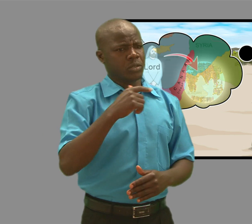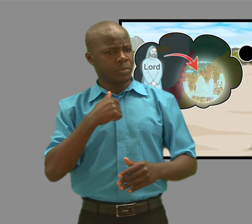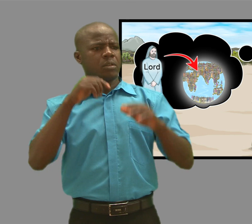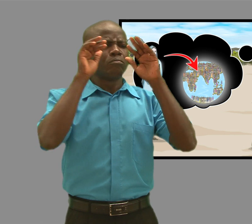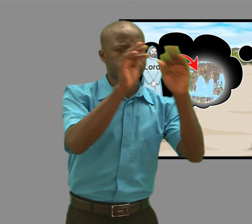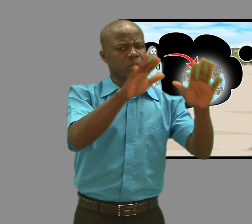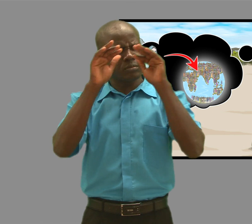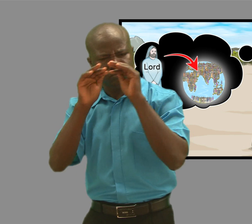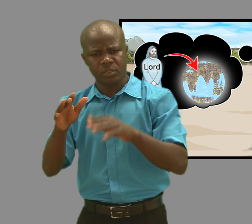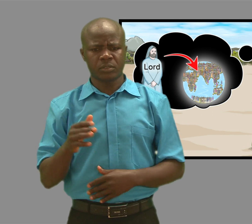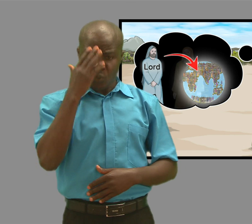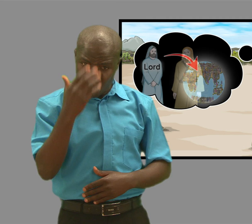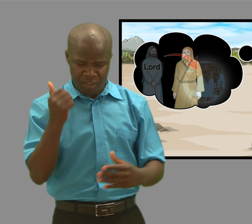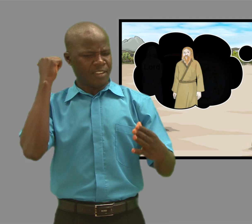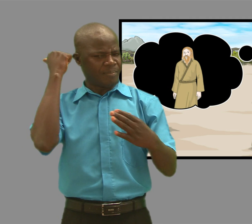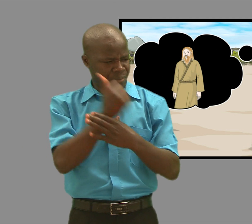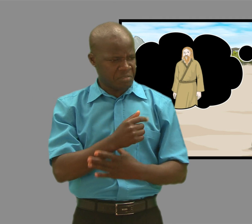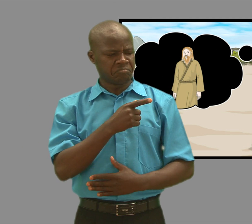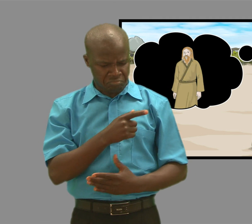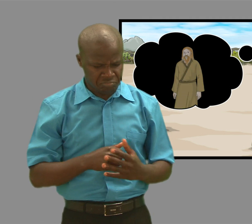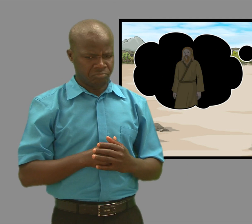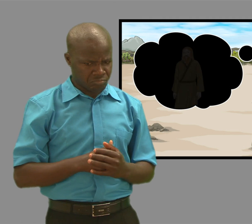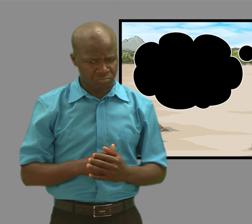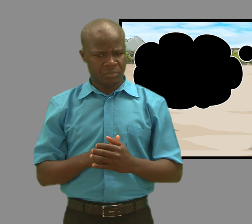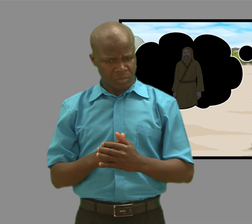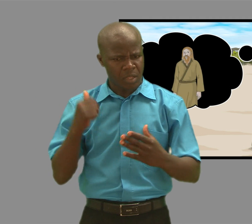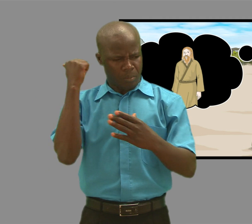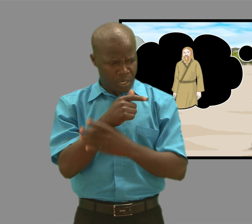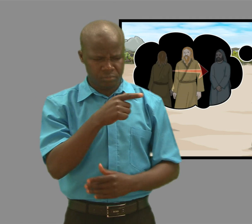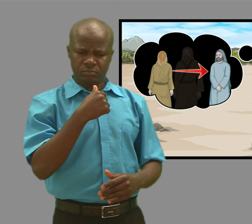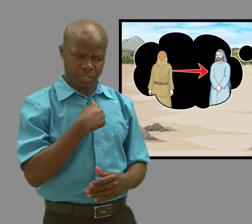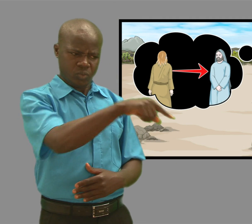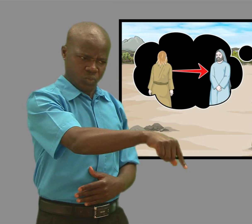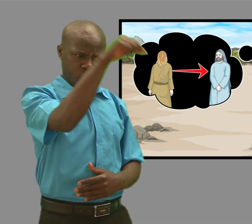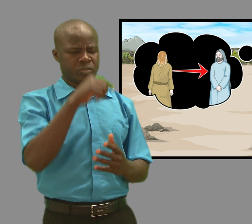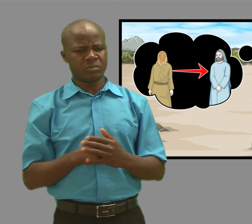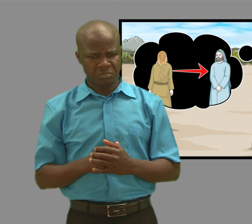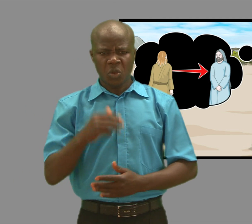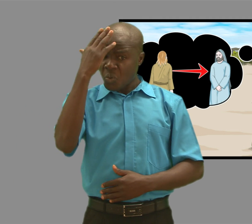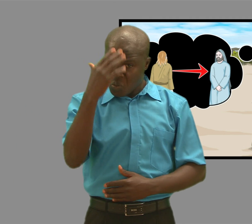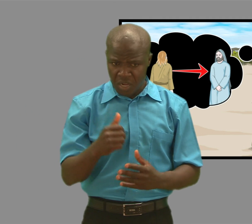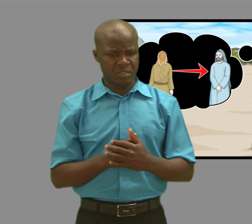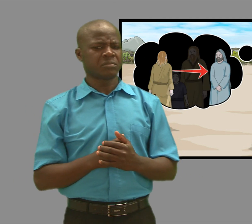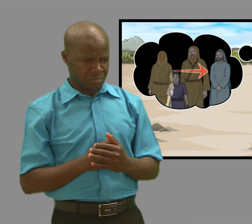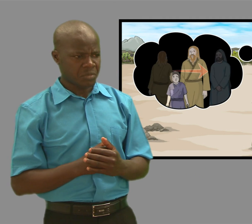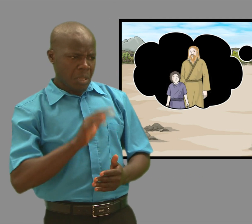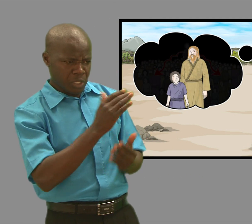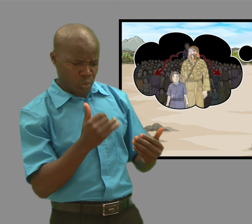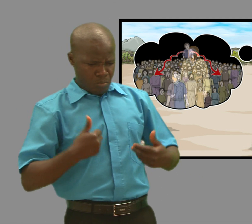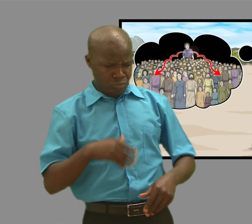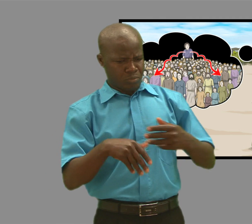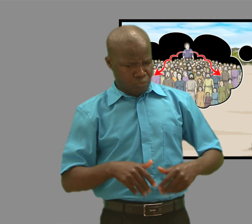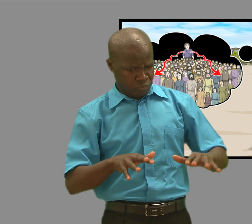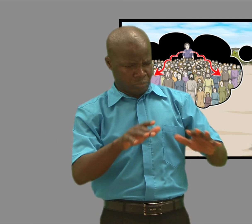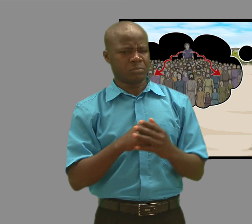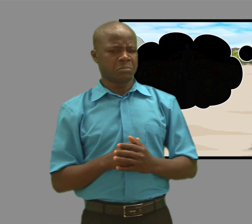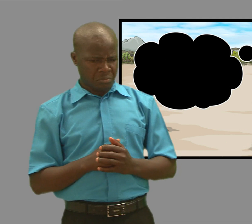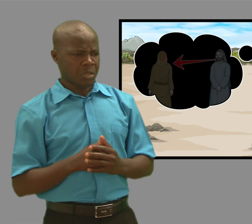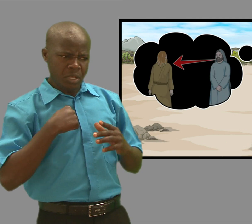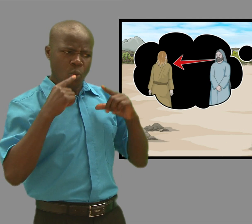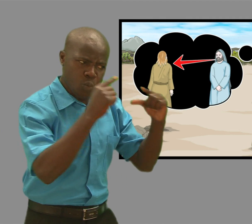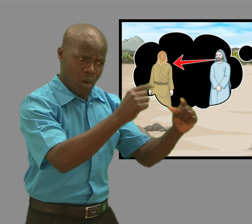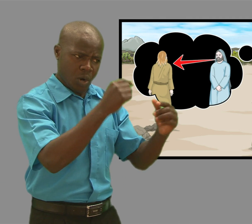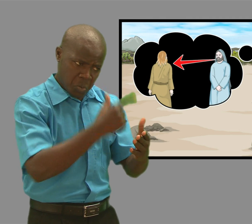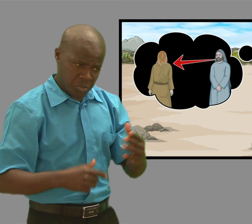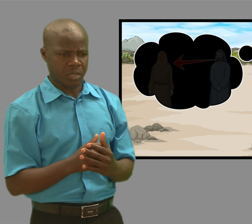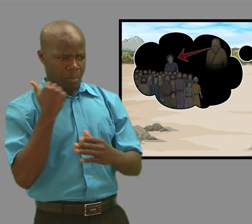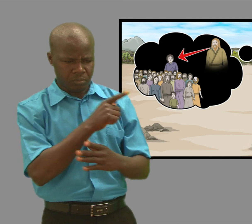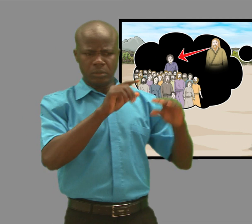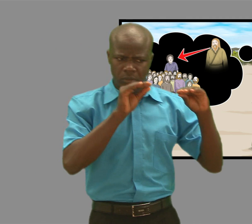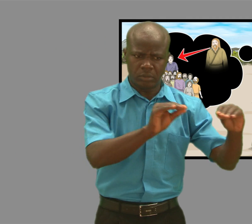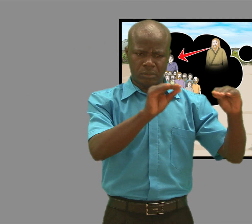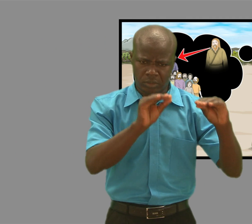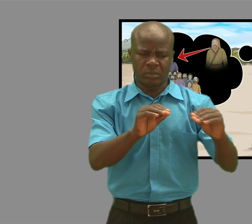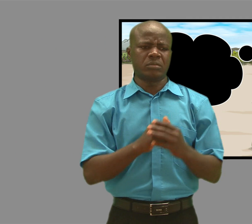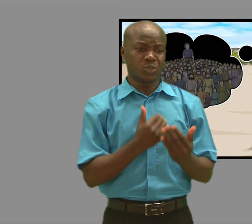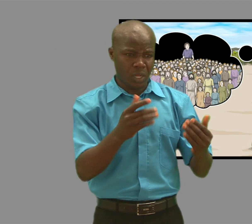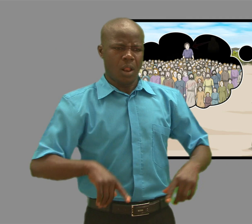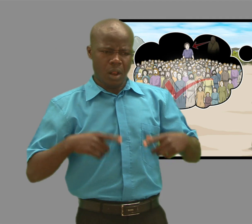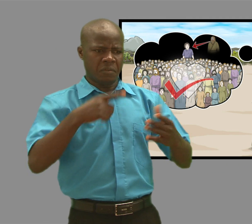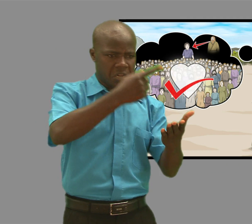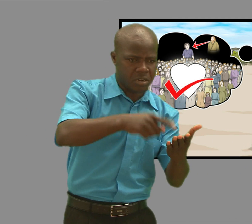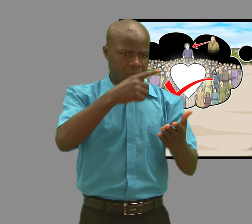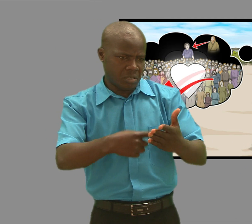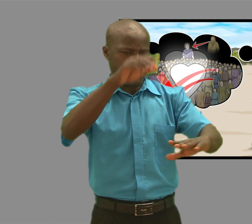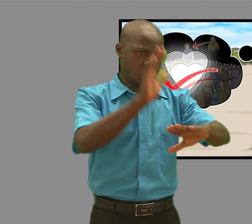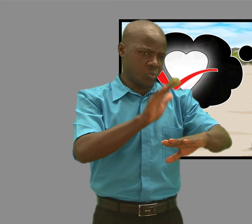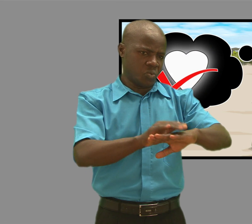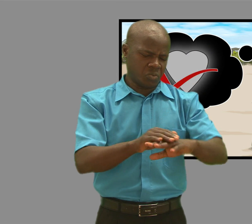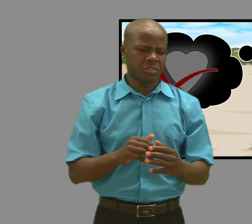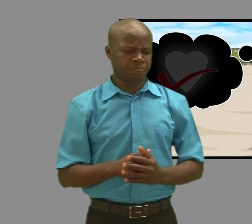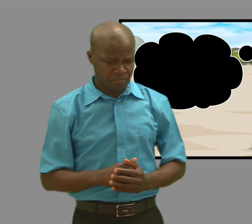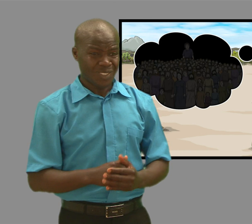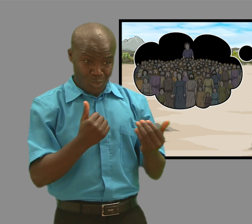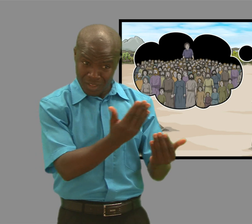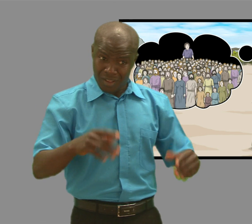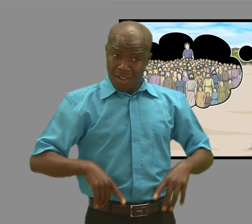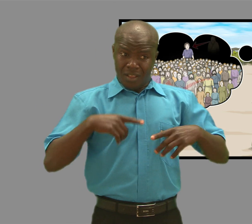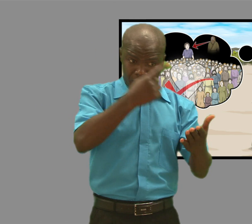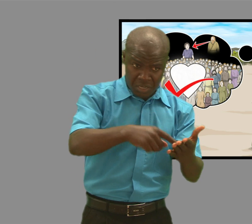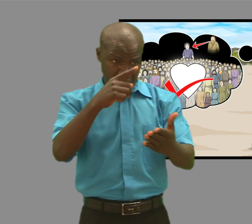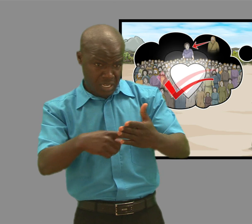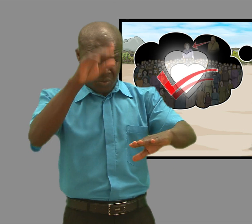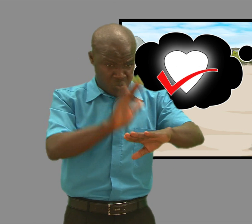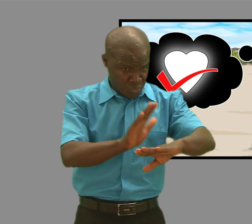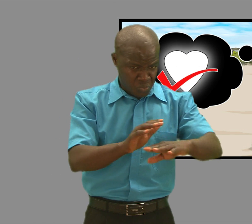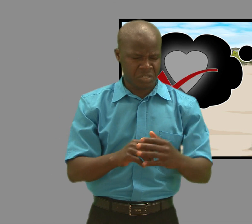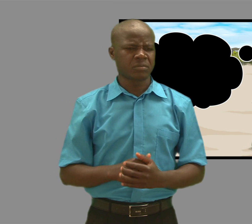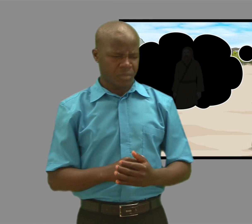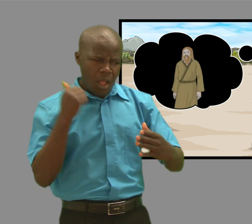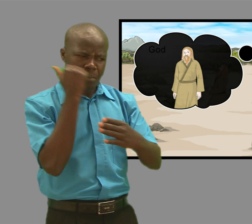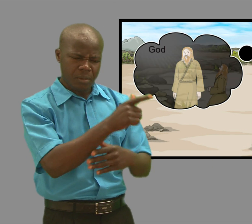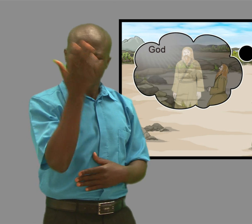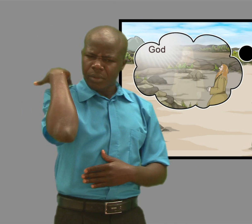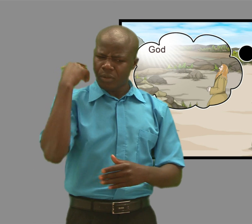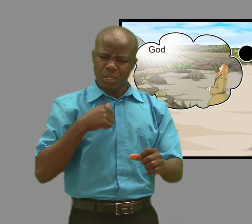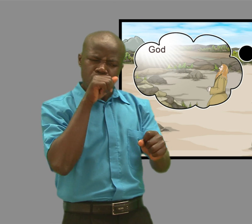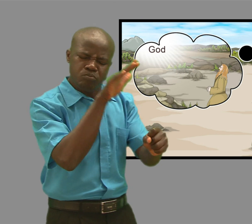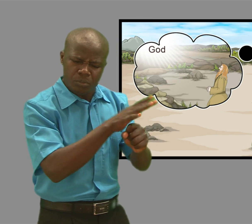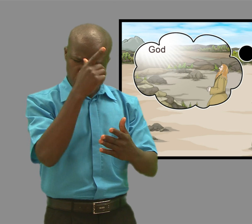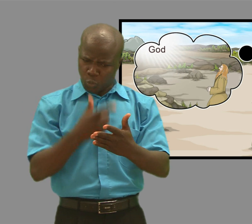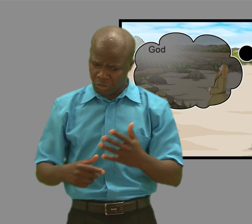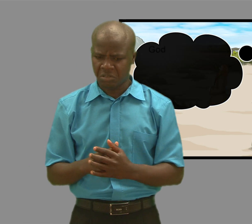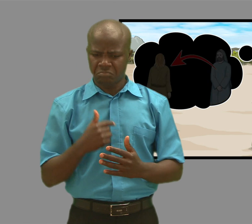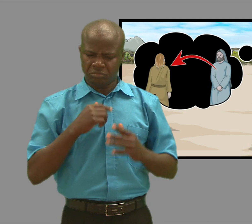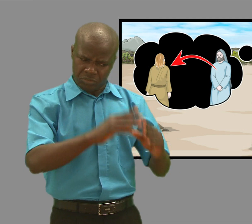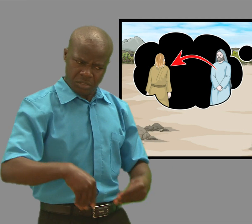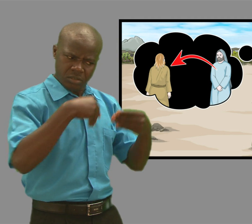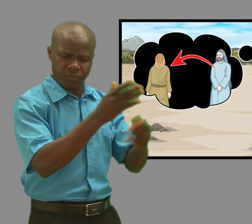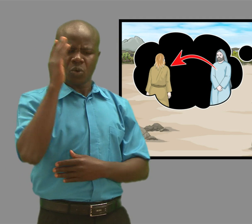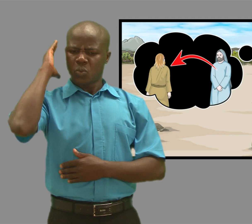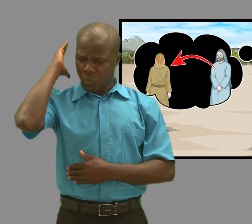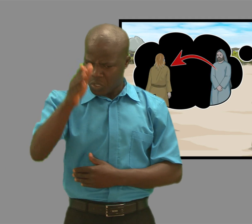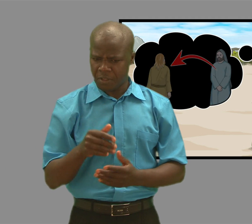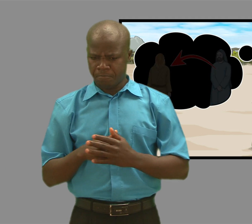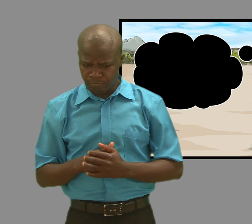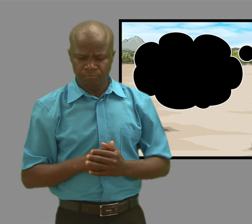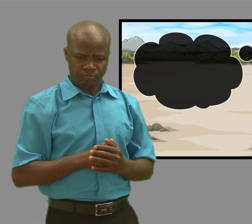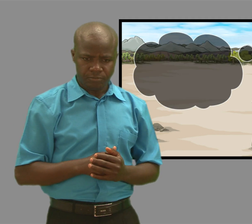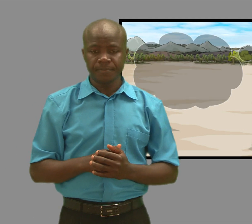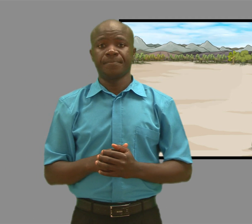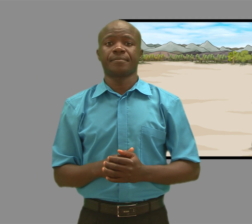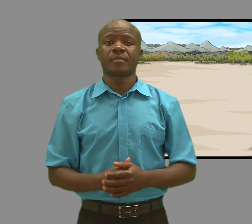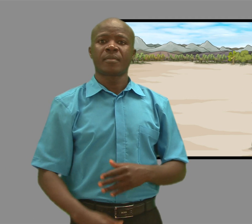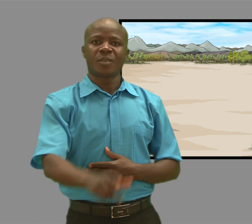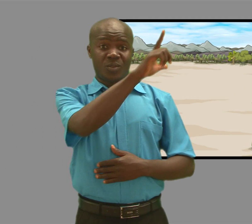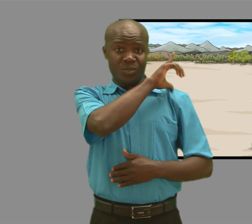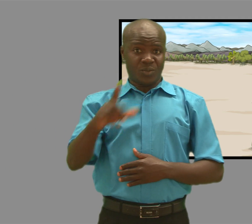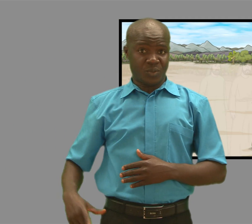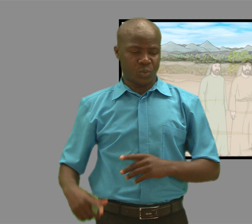For I have chosen him, so that he will command his children and his household after him to keep the way of the LORD by doing what is right and just, in order that the LORD may bring upon Abraham what He has promised.”